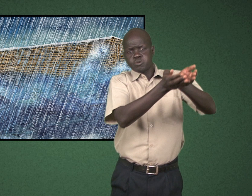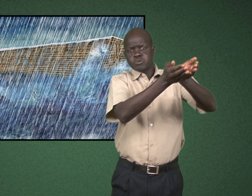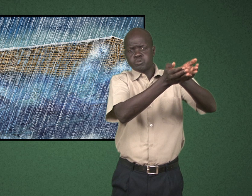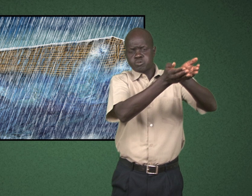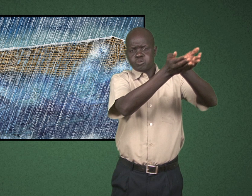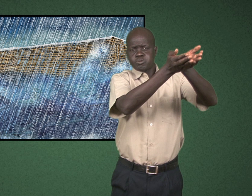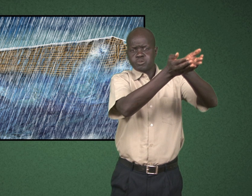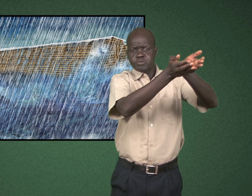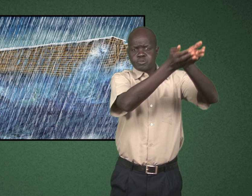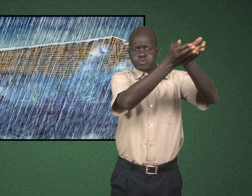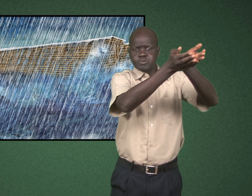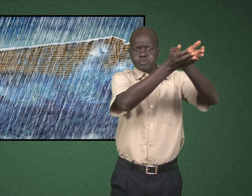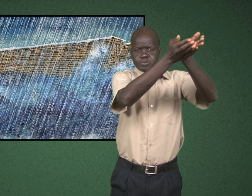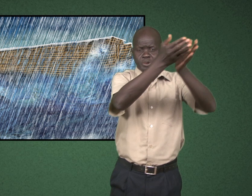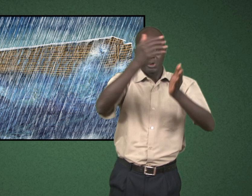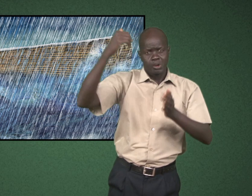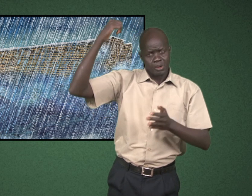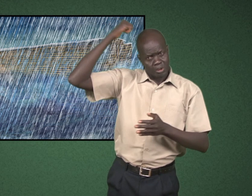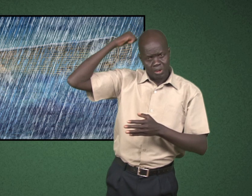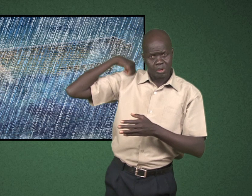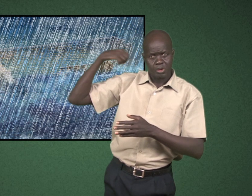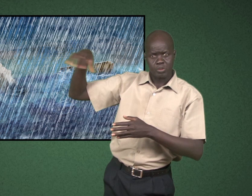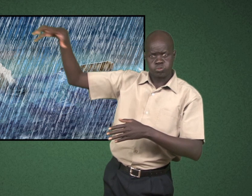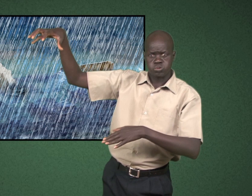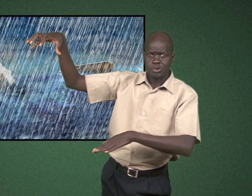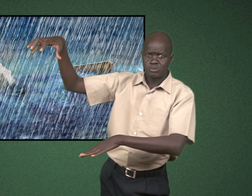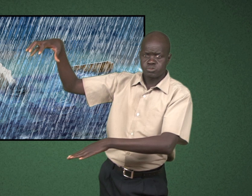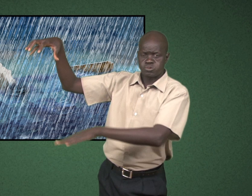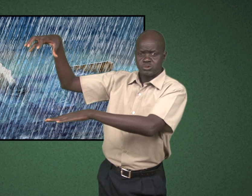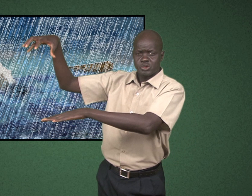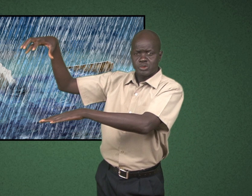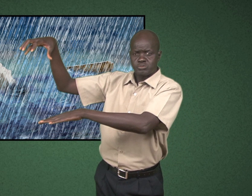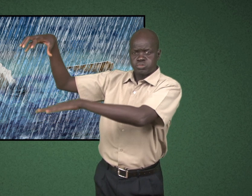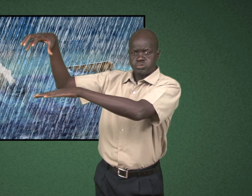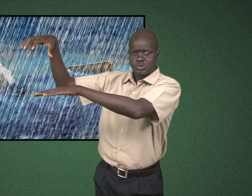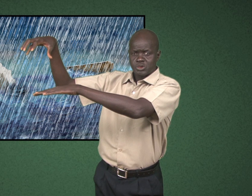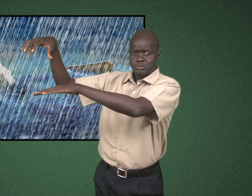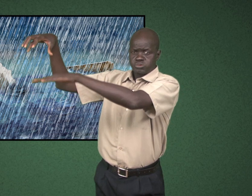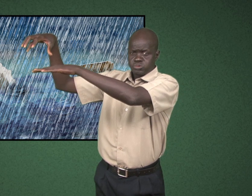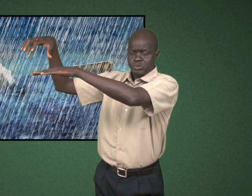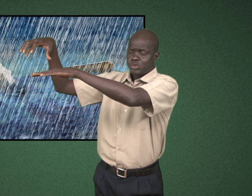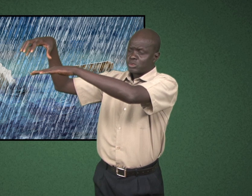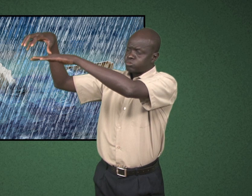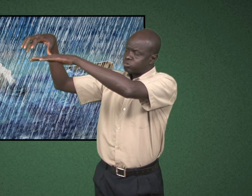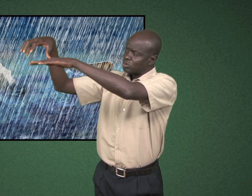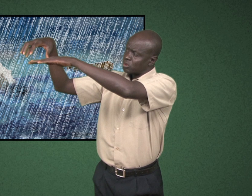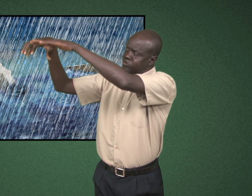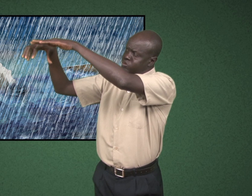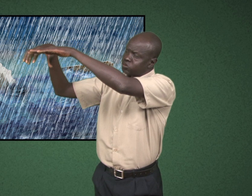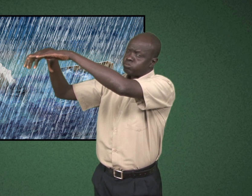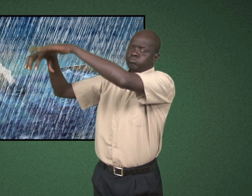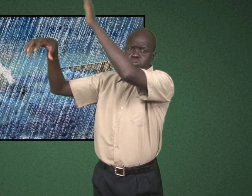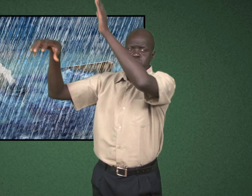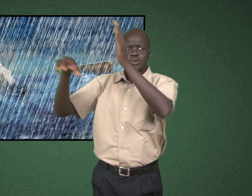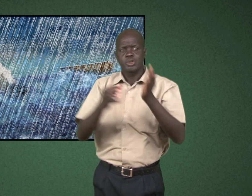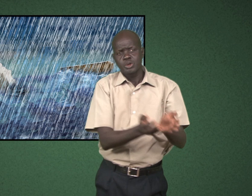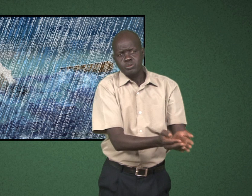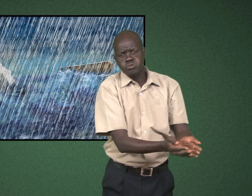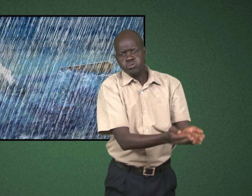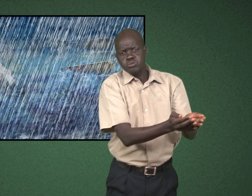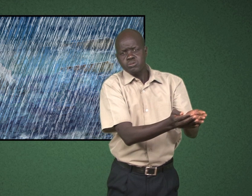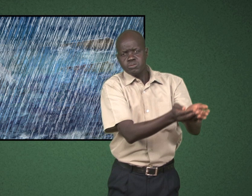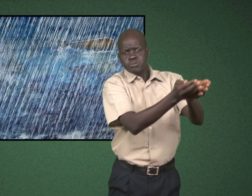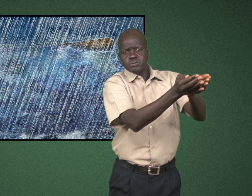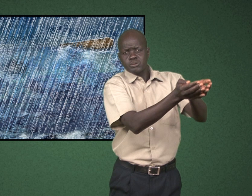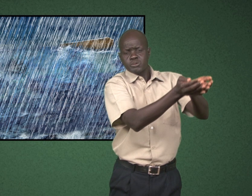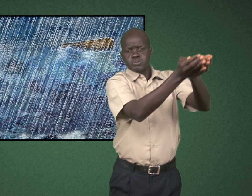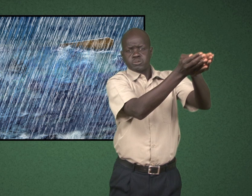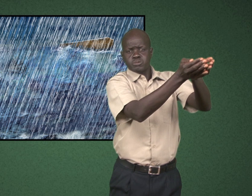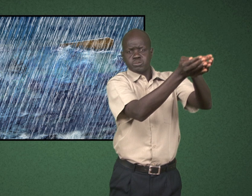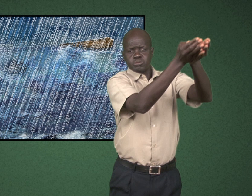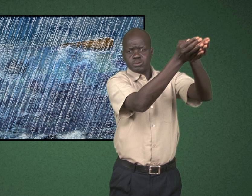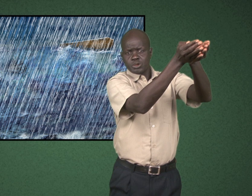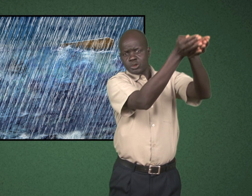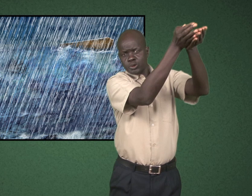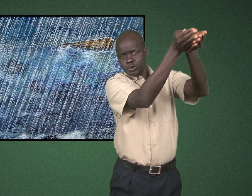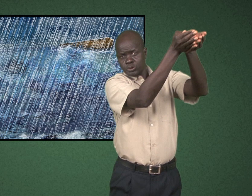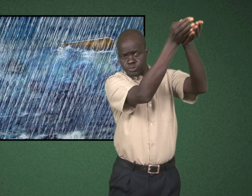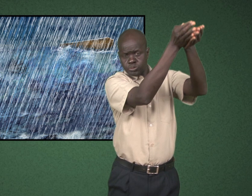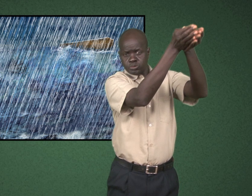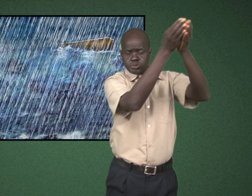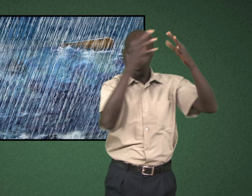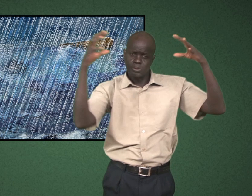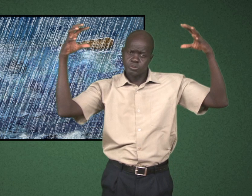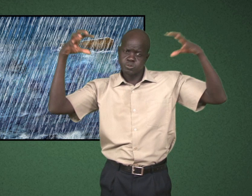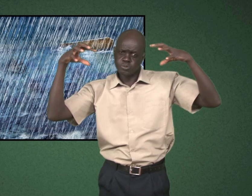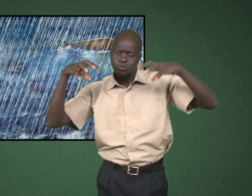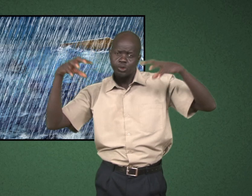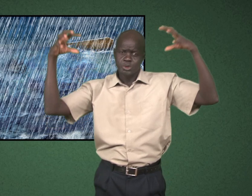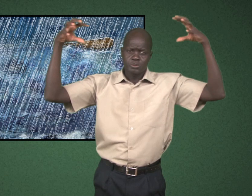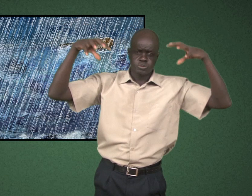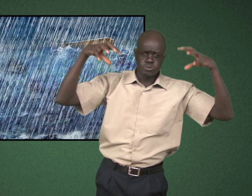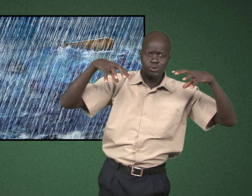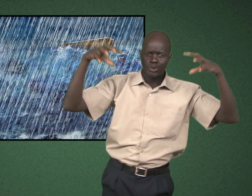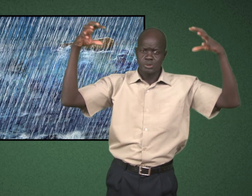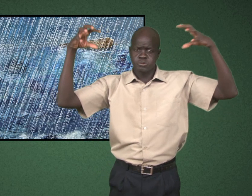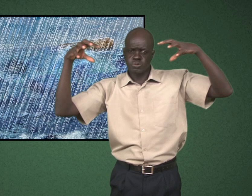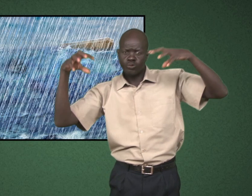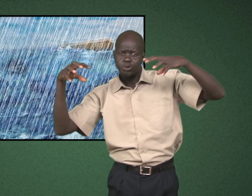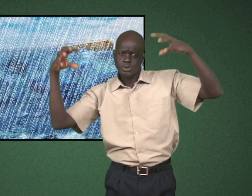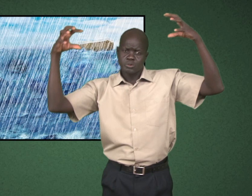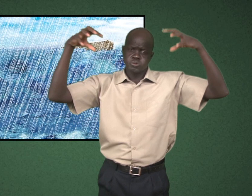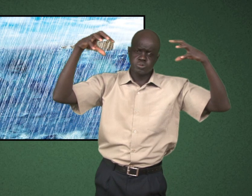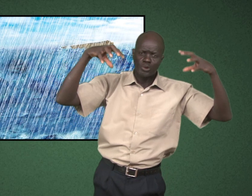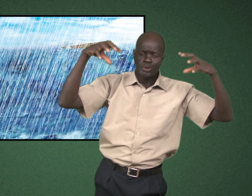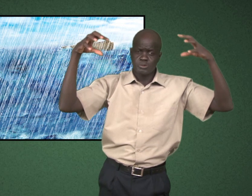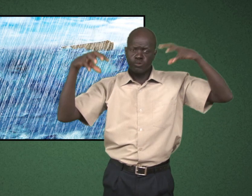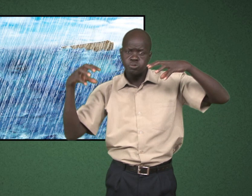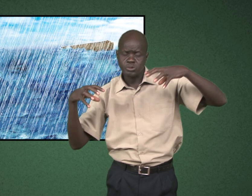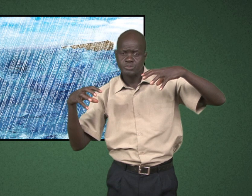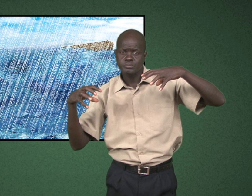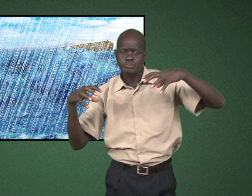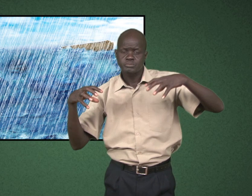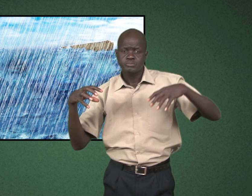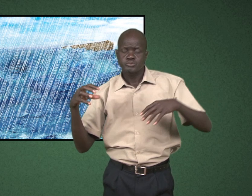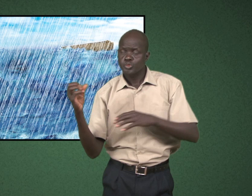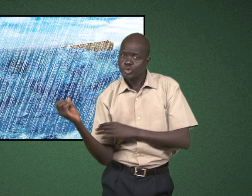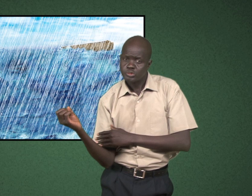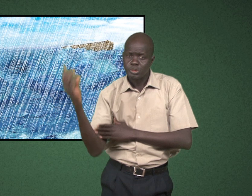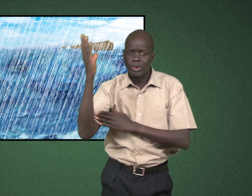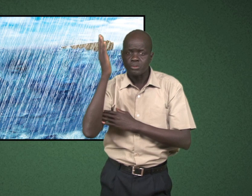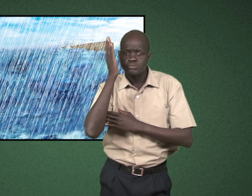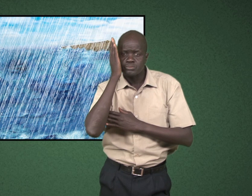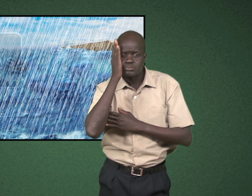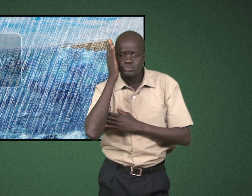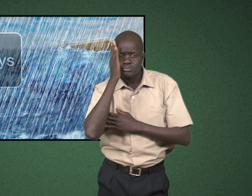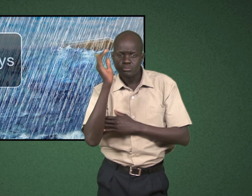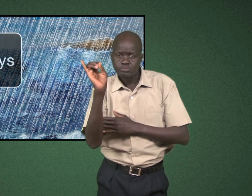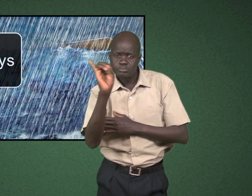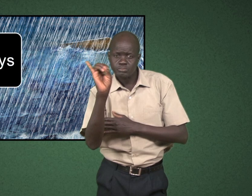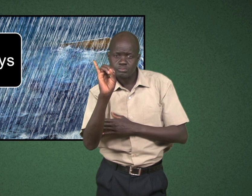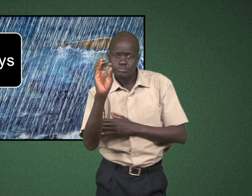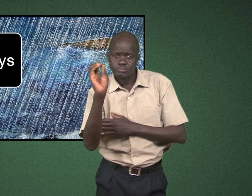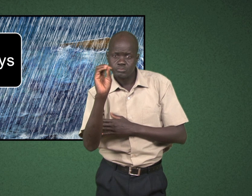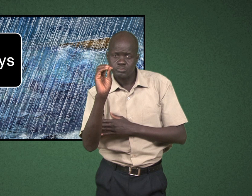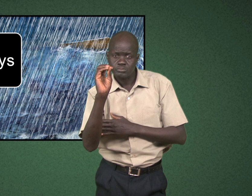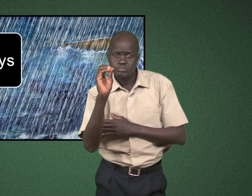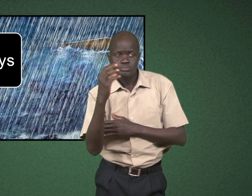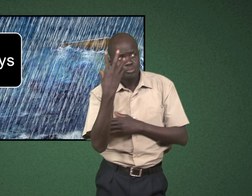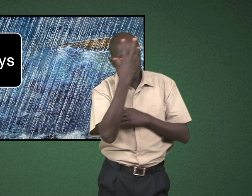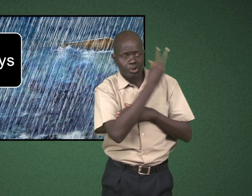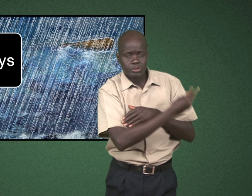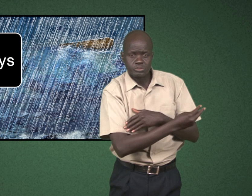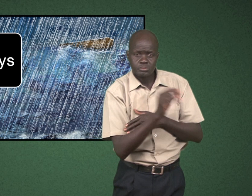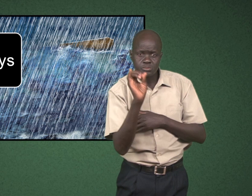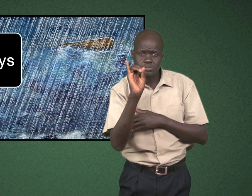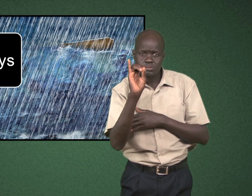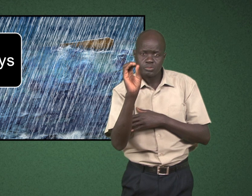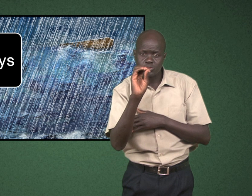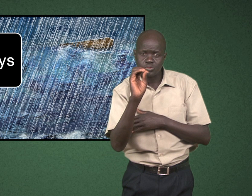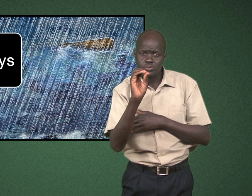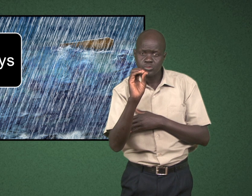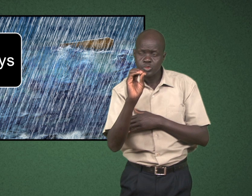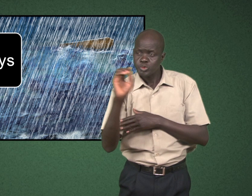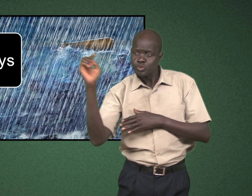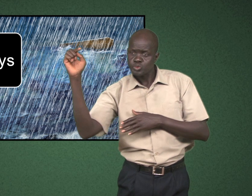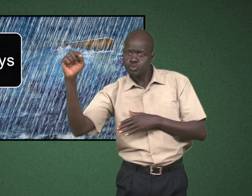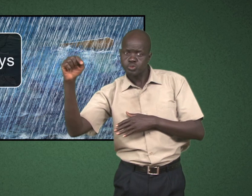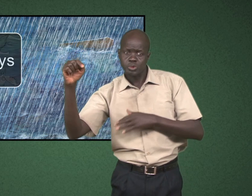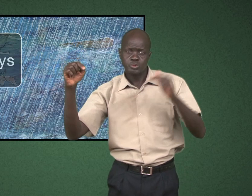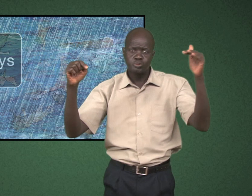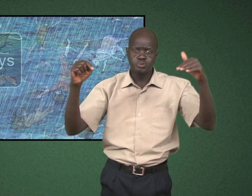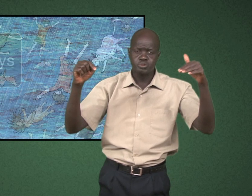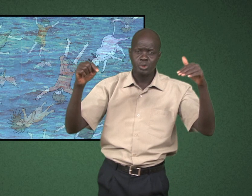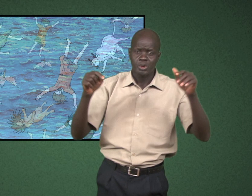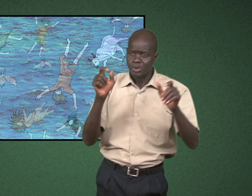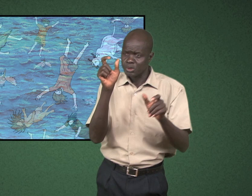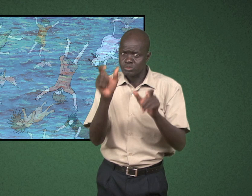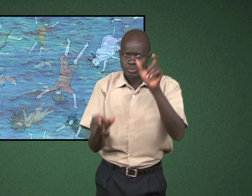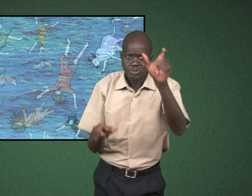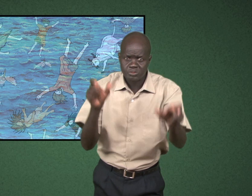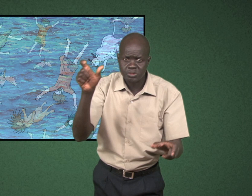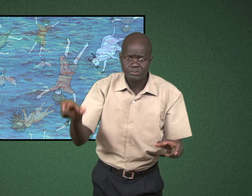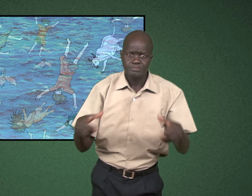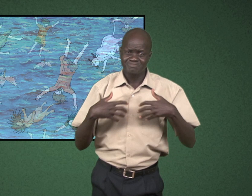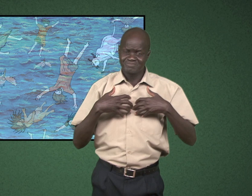And they entered, the male and female of every living thing, as God had commanded Noah. Then the LORD shut him in. For forty days the flood kept coming on the earth, and the waters rose and lifted the ark high above the earth. So the waters continued to surge and rise greatly on the earth, and the ark floated on the surface of the waters. Finally, the waters completely inundated the earth, so that all the high mountains under all the heavens were covered. The waters rose and covered the mountaintops to a depth of fifteen cubits.